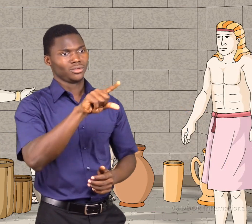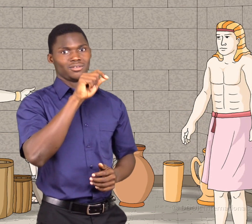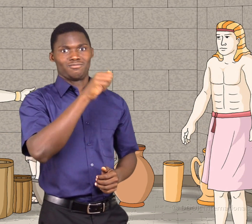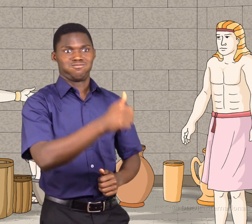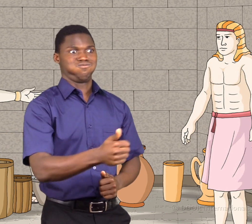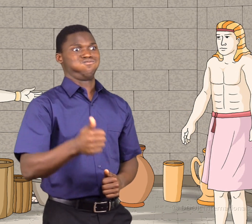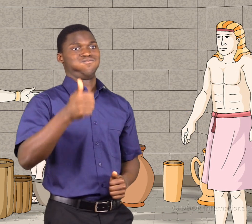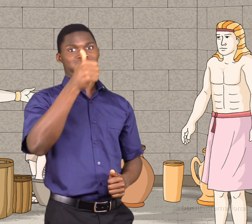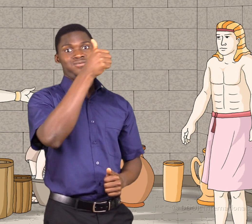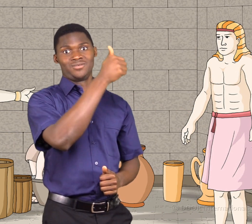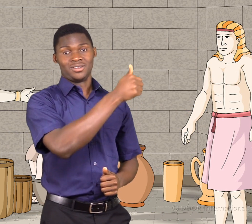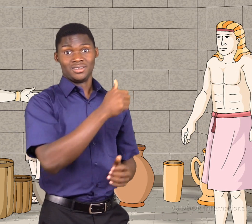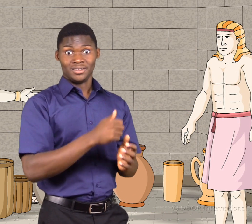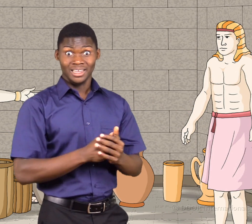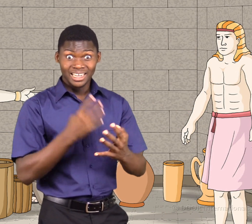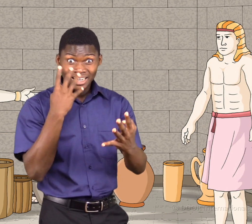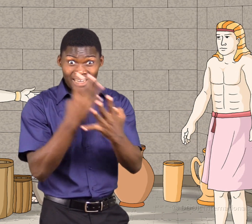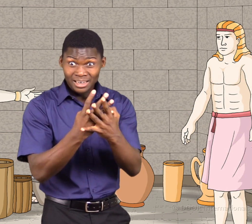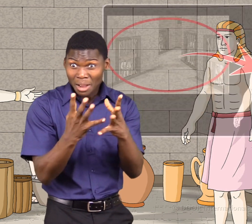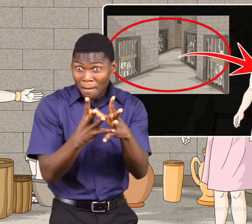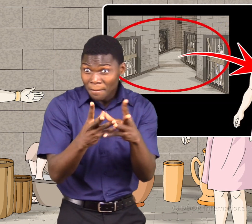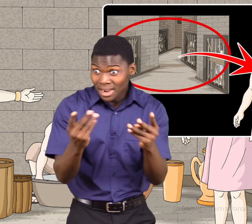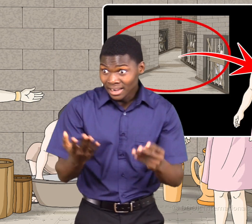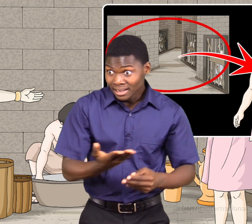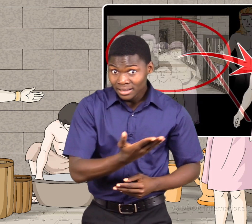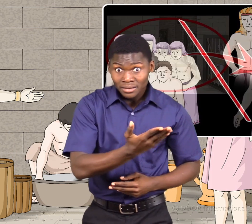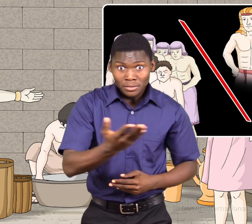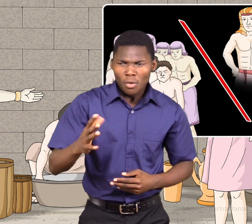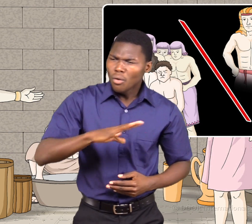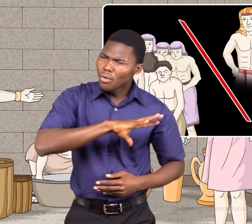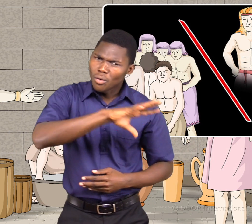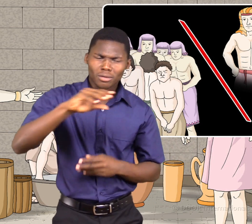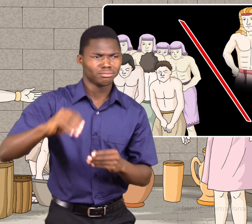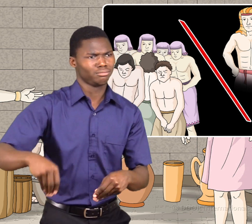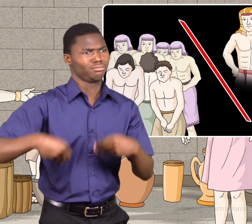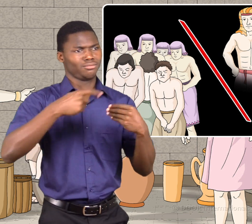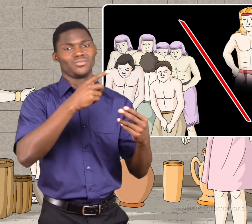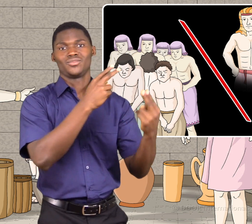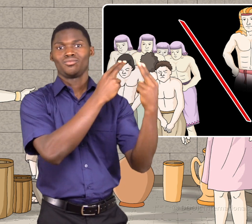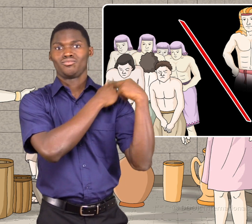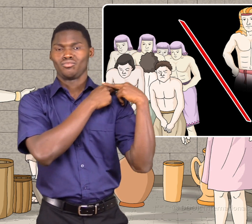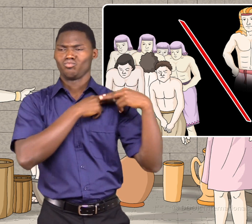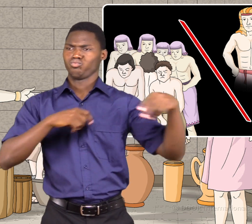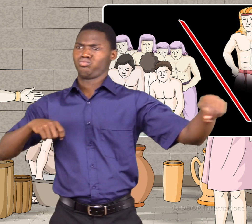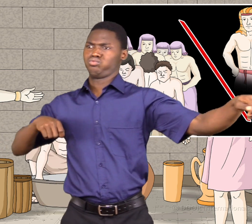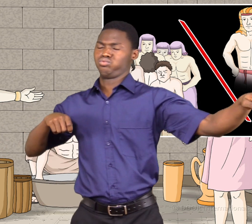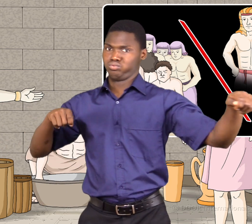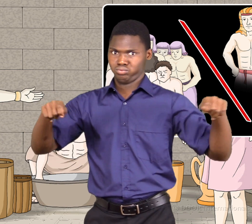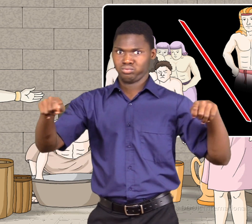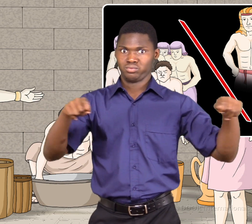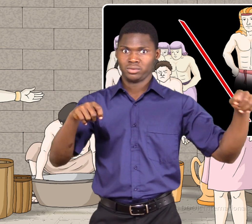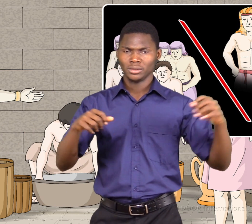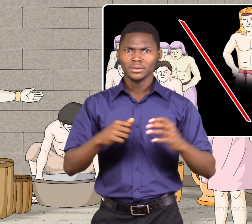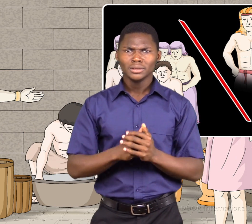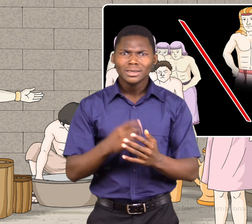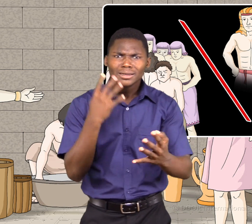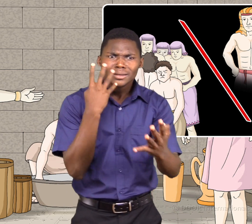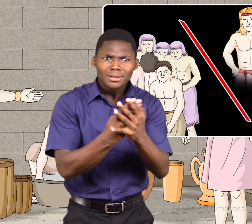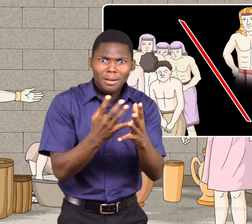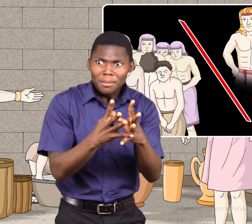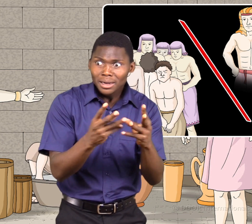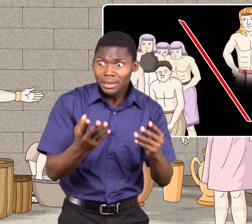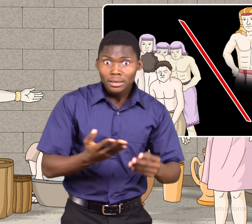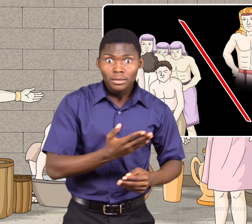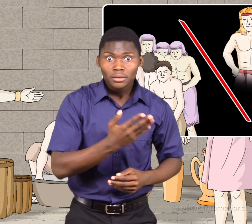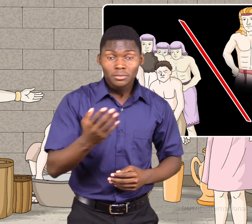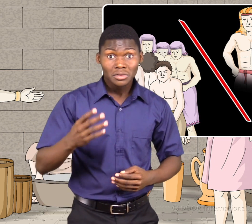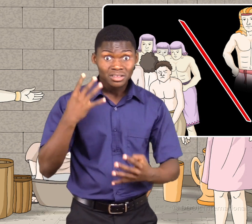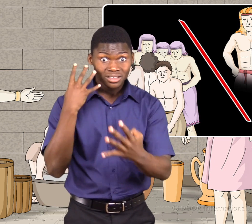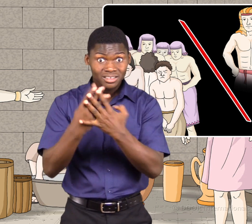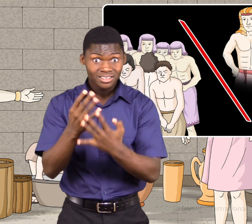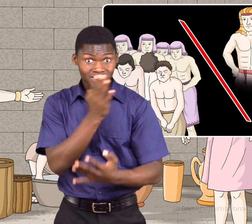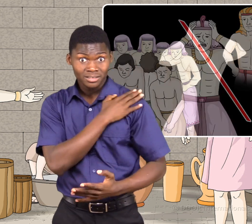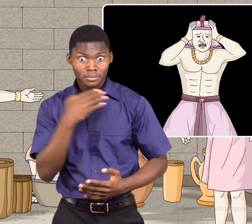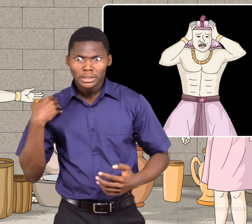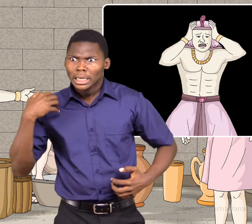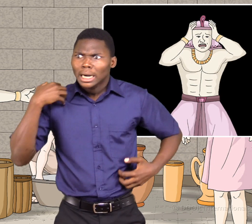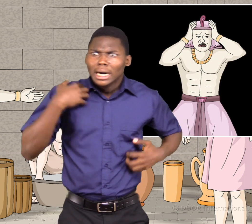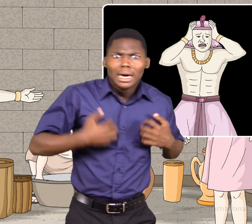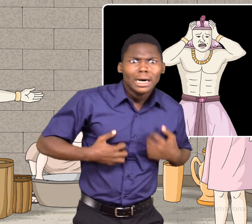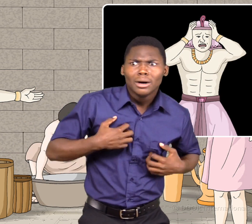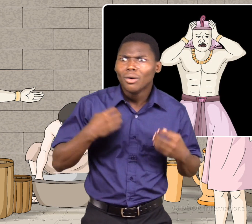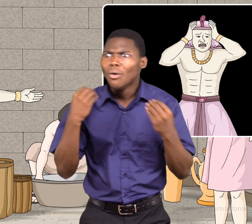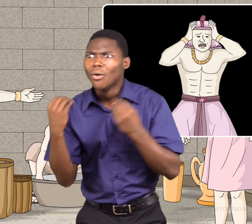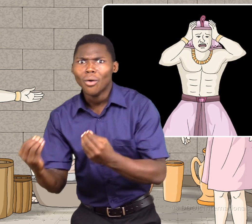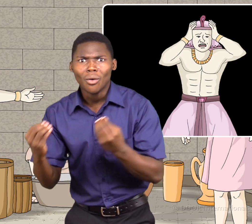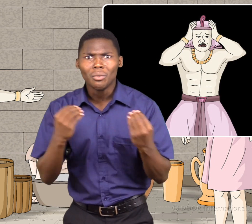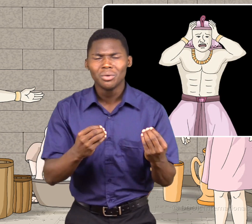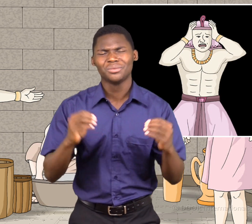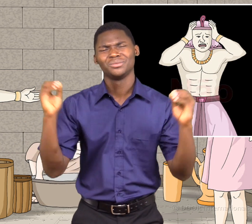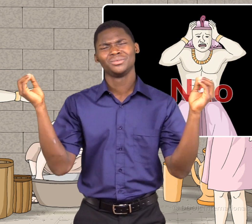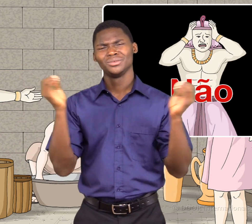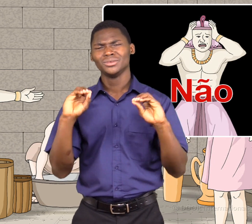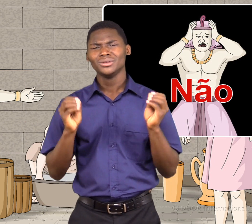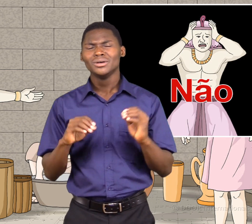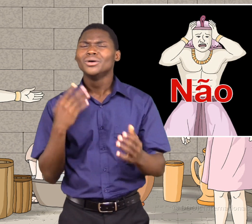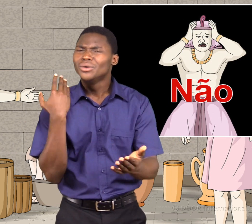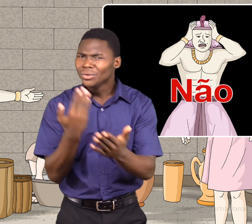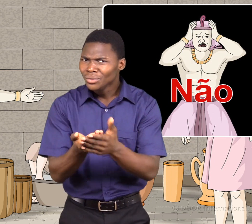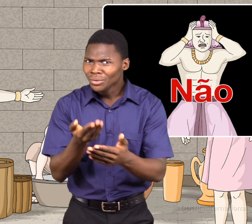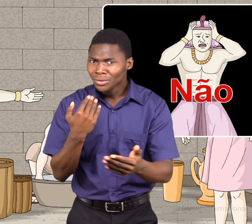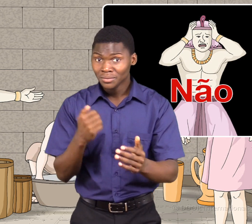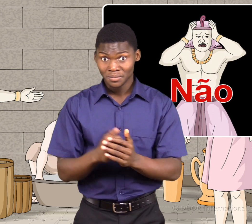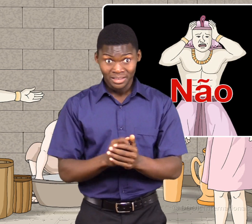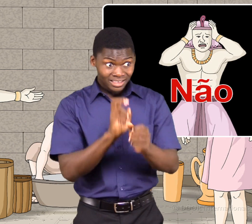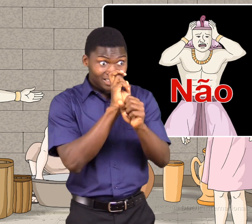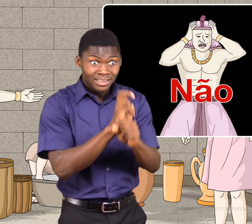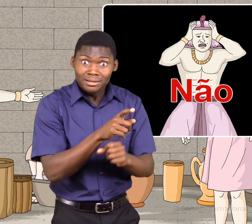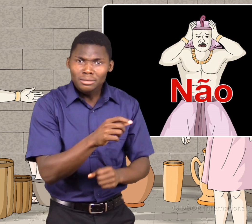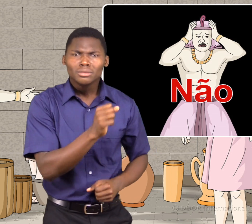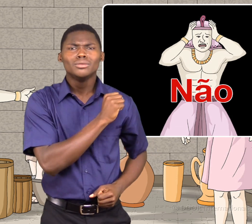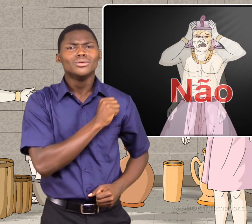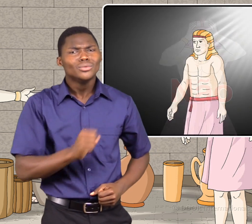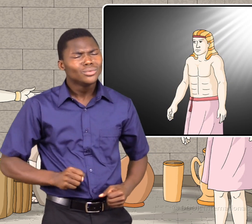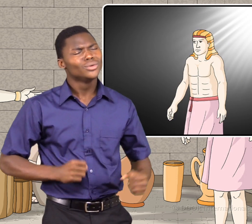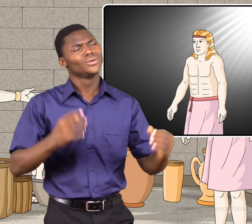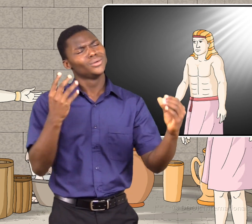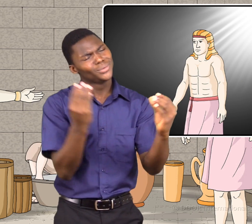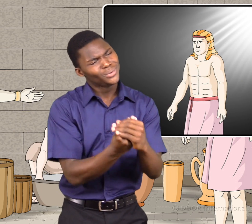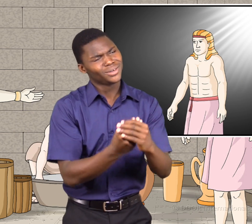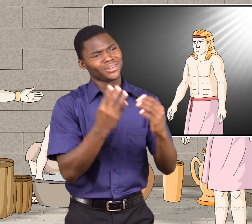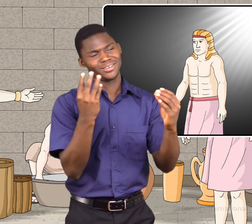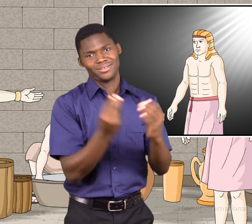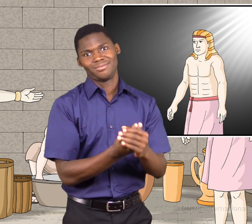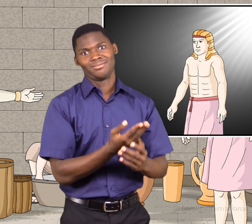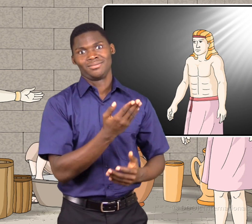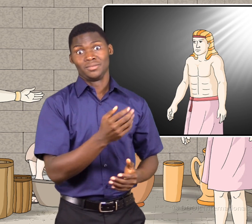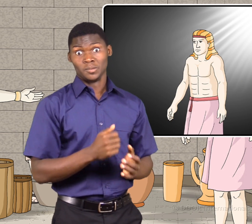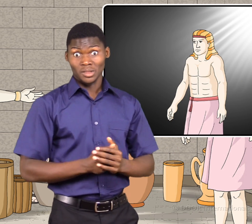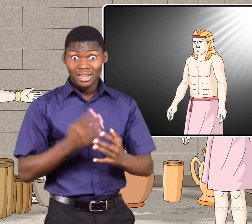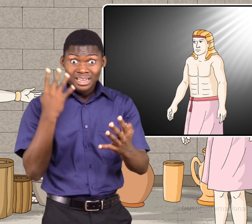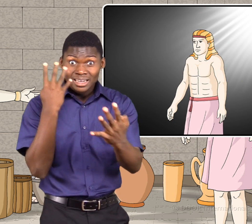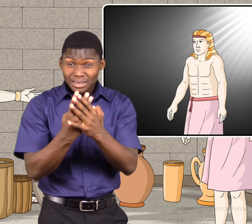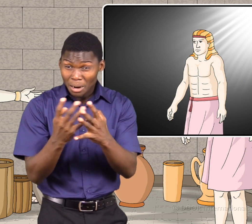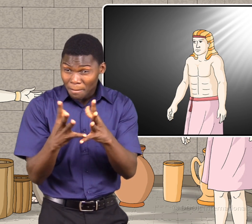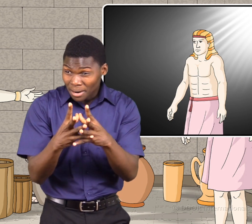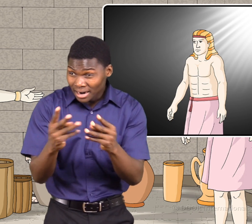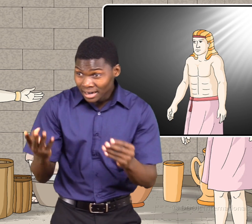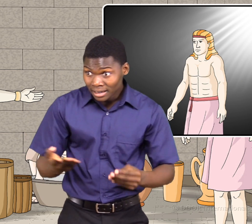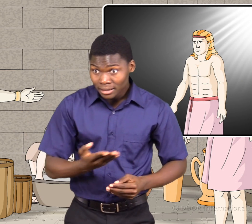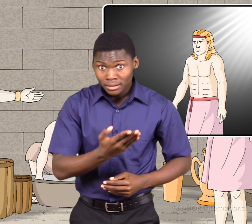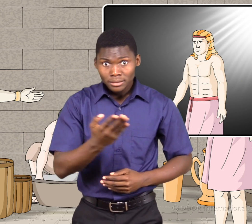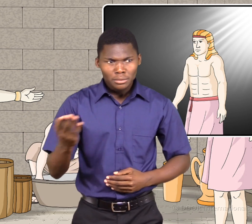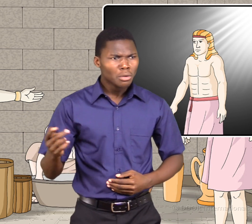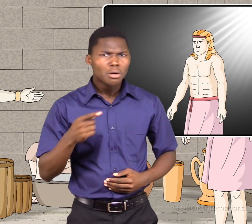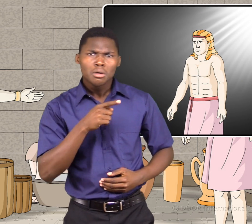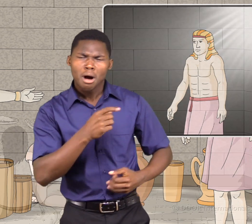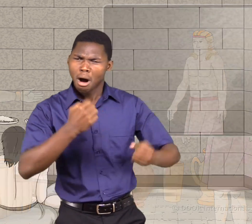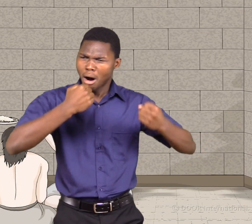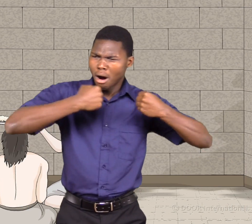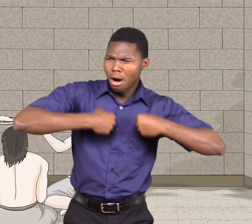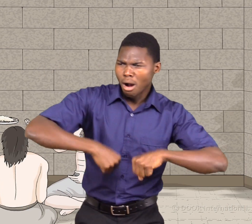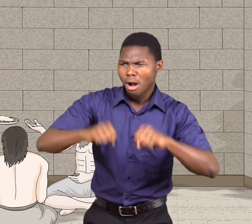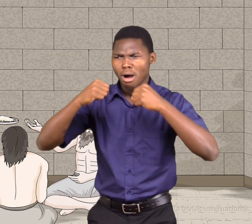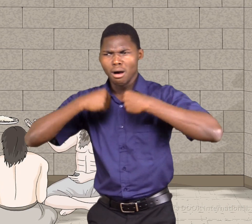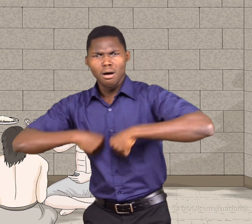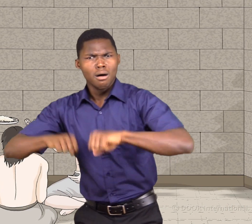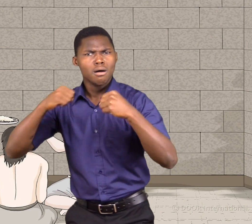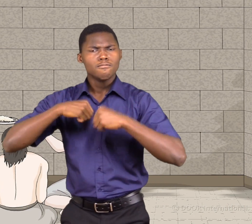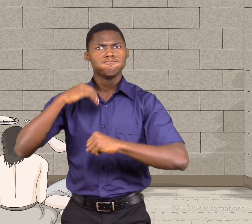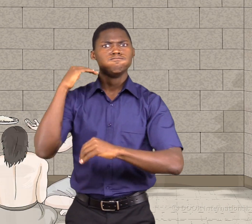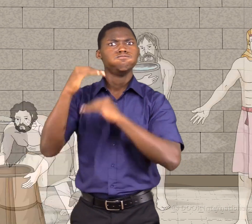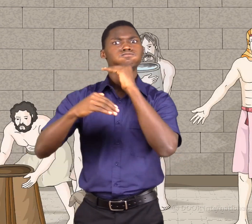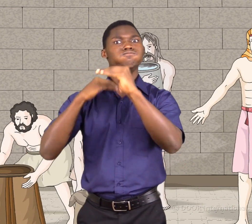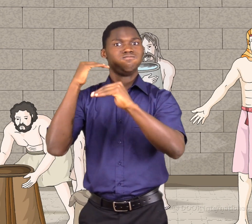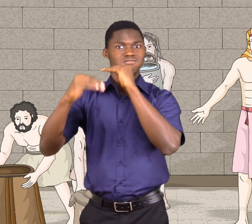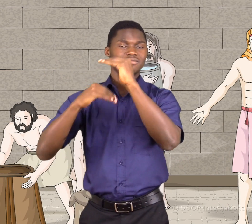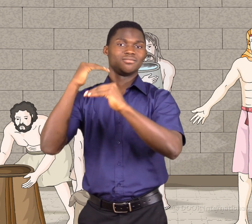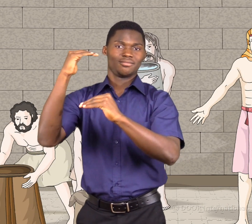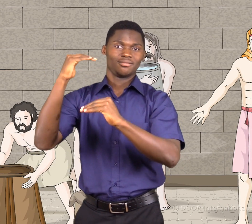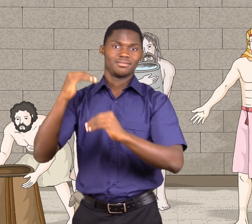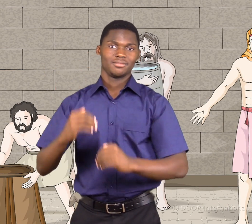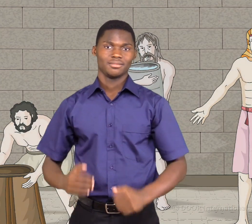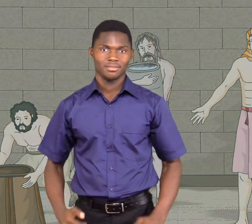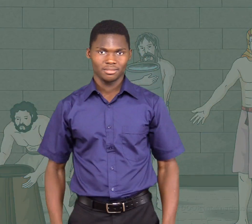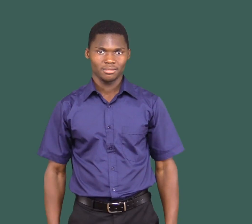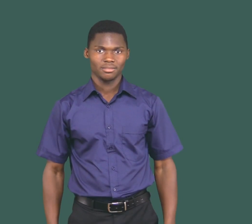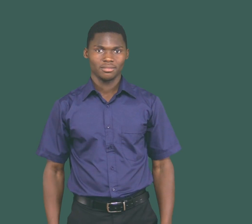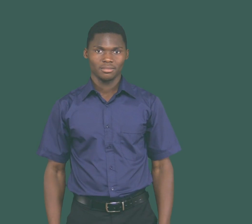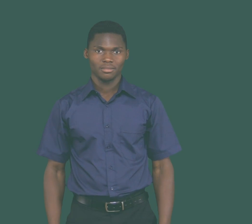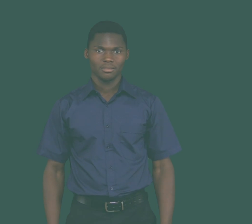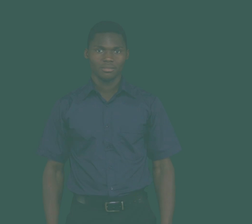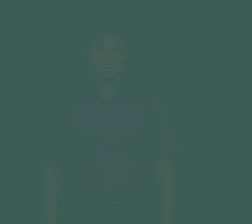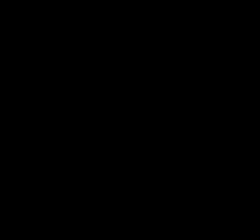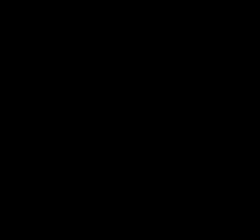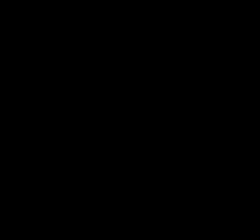And the warden put all the prisoners under Joseph’s care, so that he was responsible for all that was done in the prison. The warden did not concern himself with anything under Joseph’s care, because the LORD was with Joseph and gave him success in whatever he did.